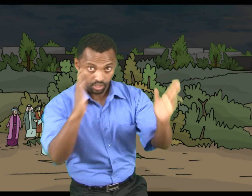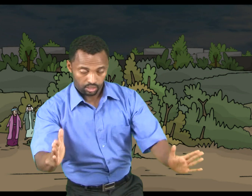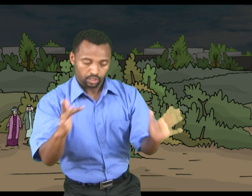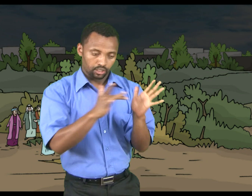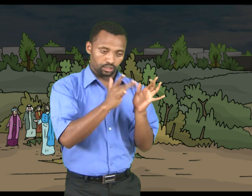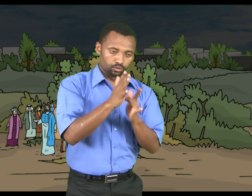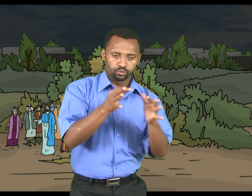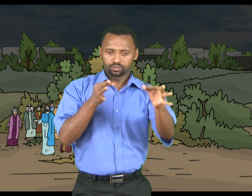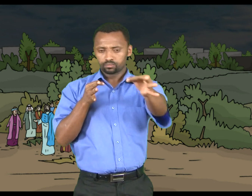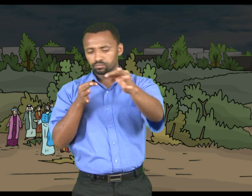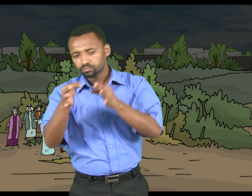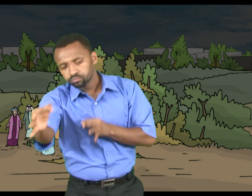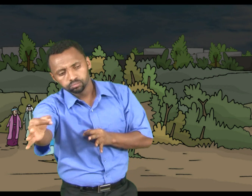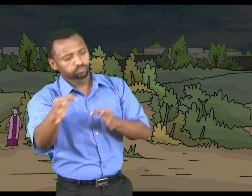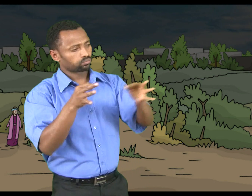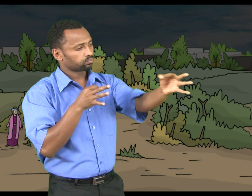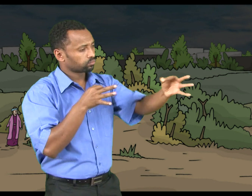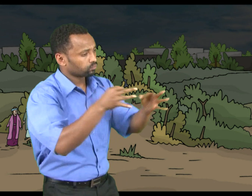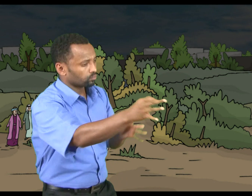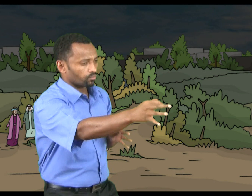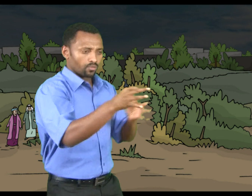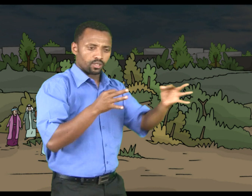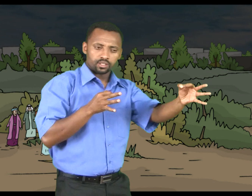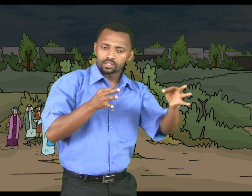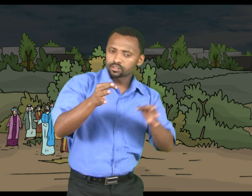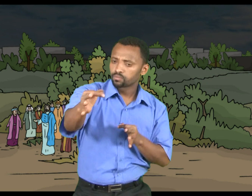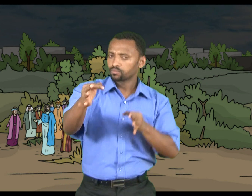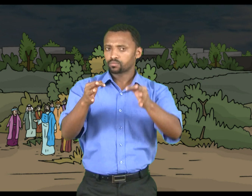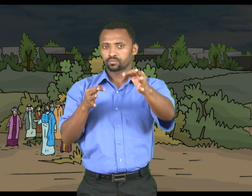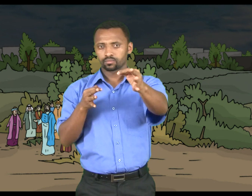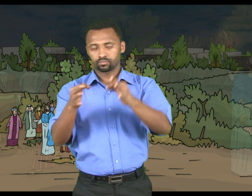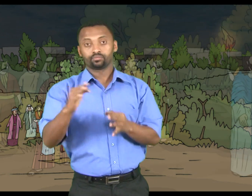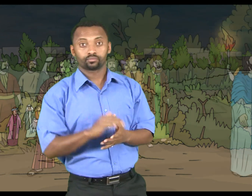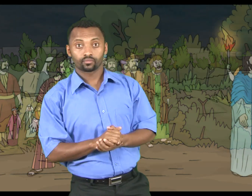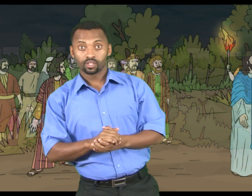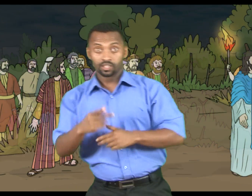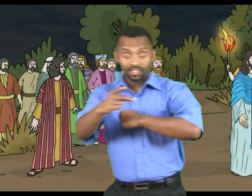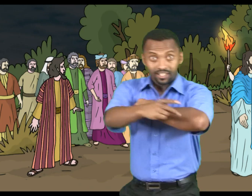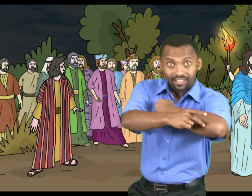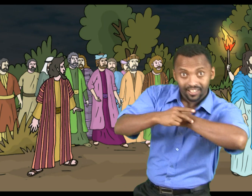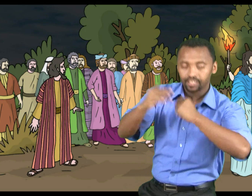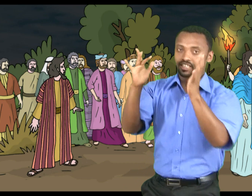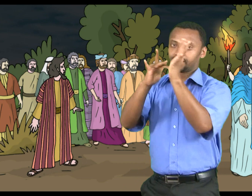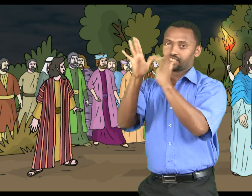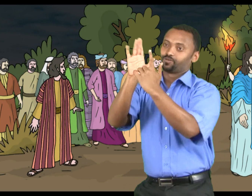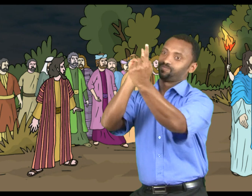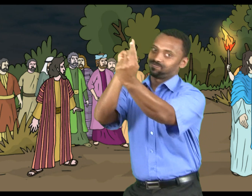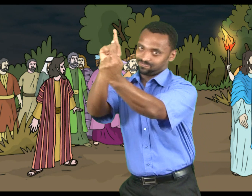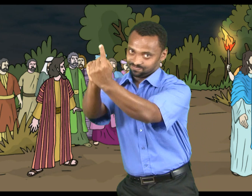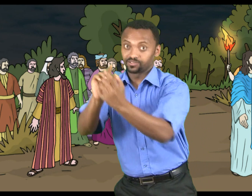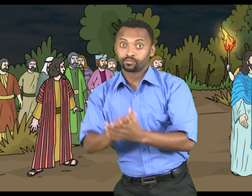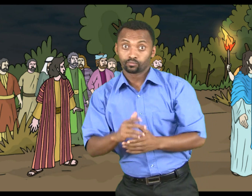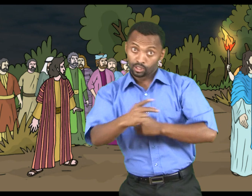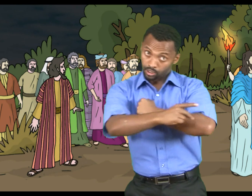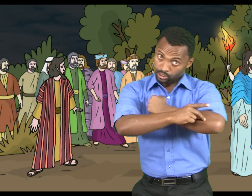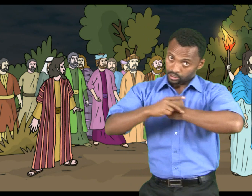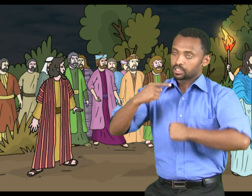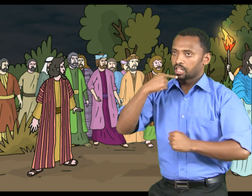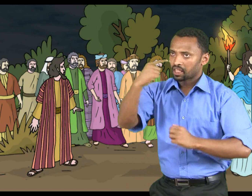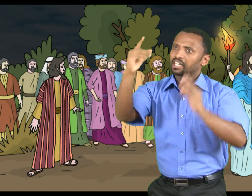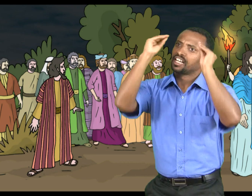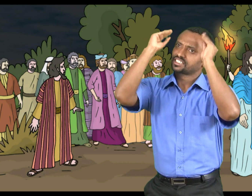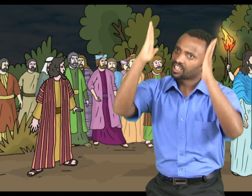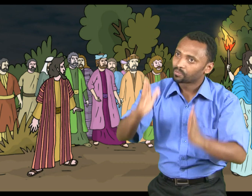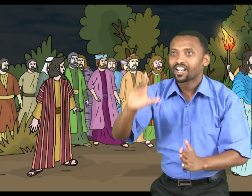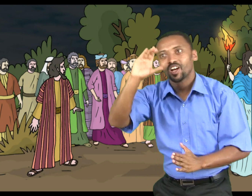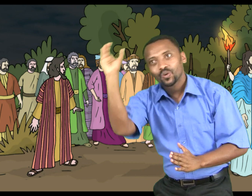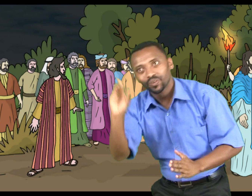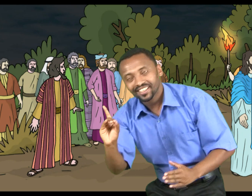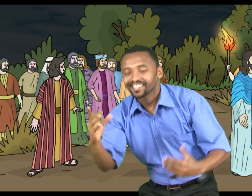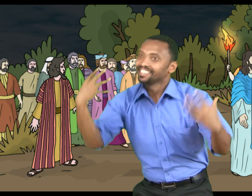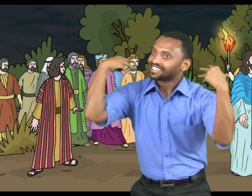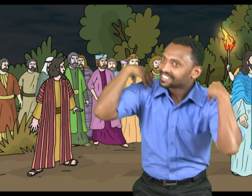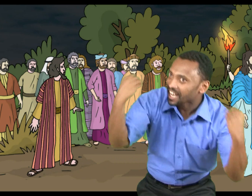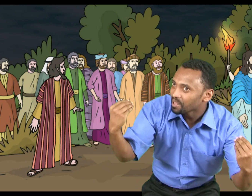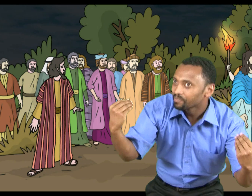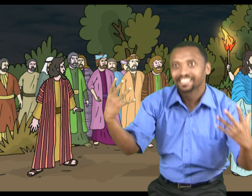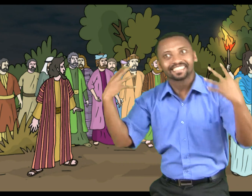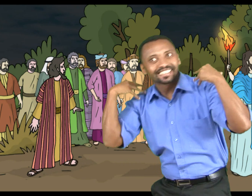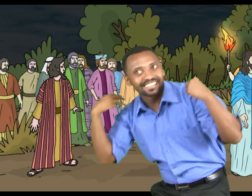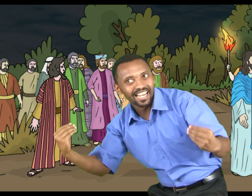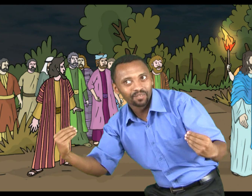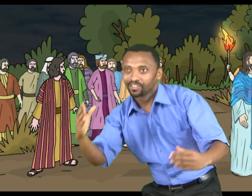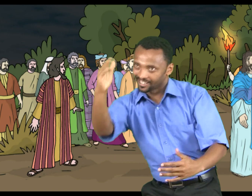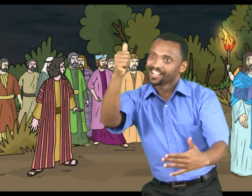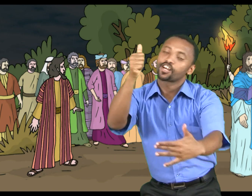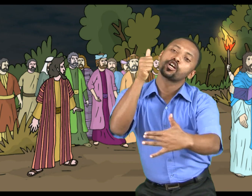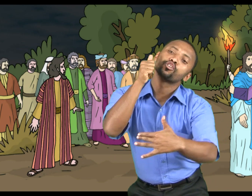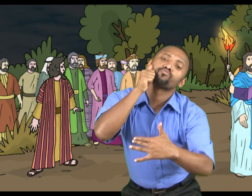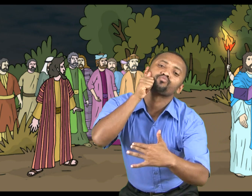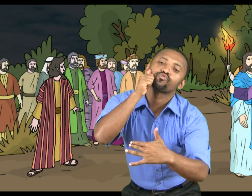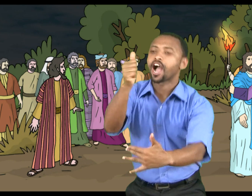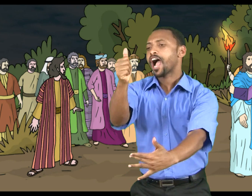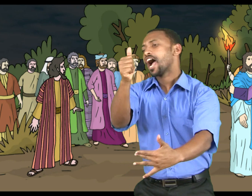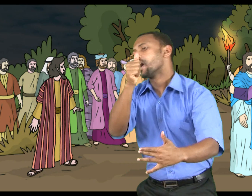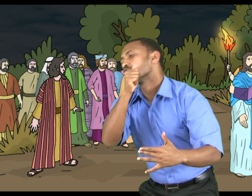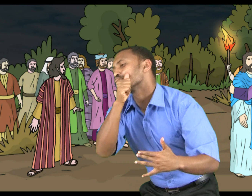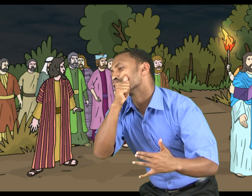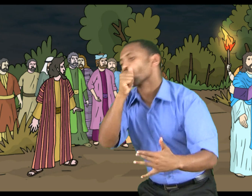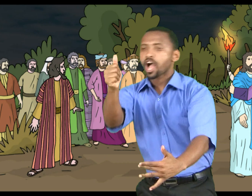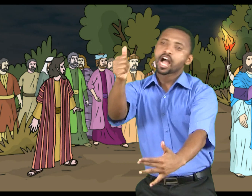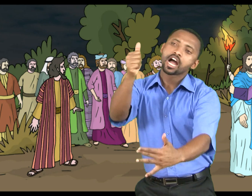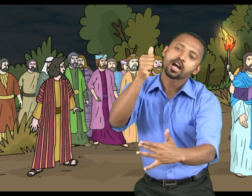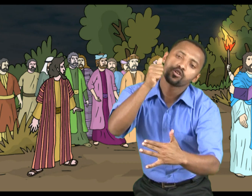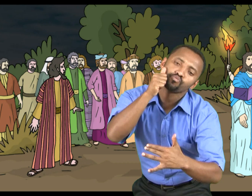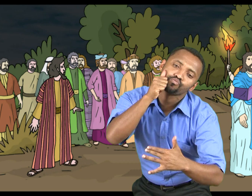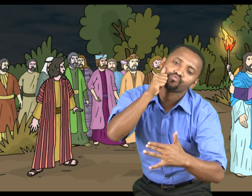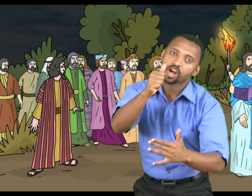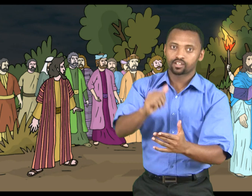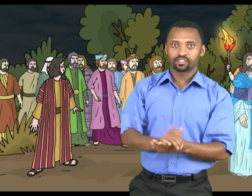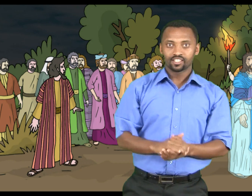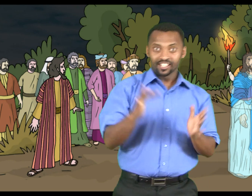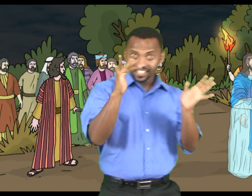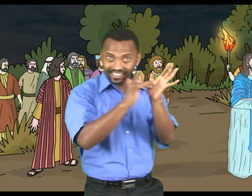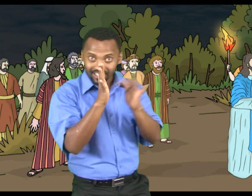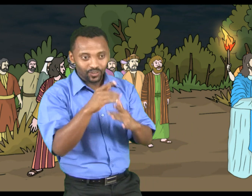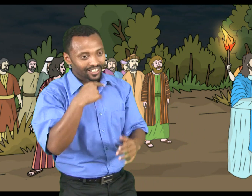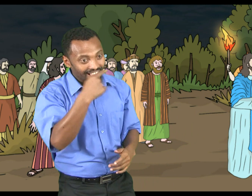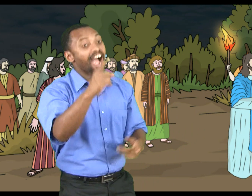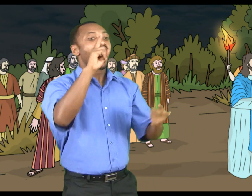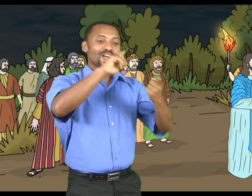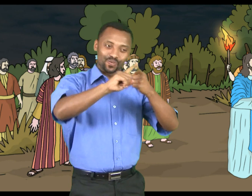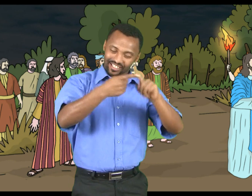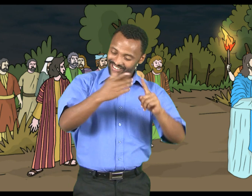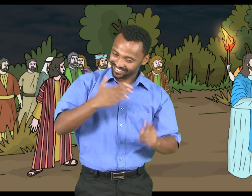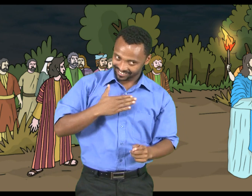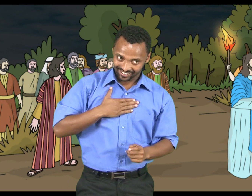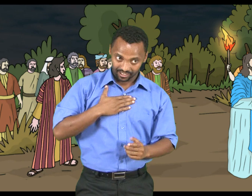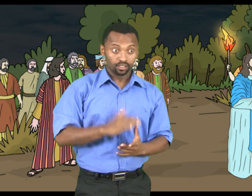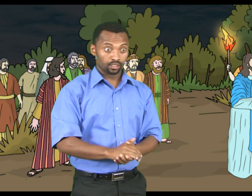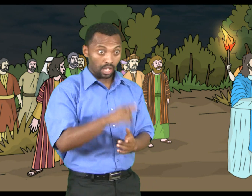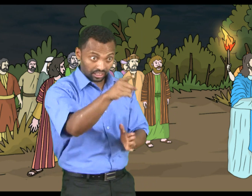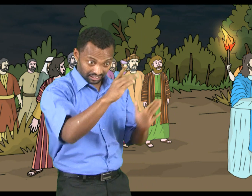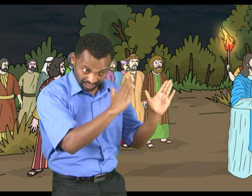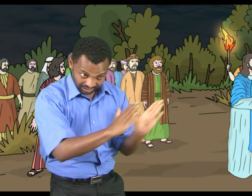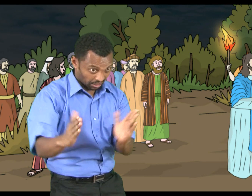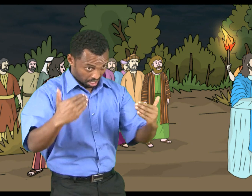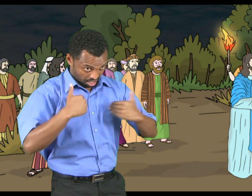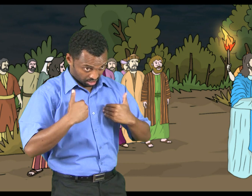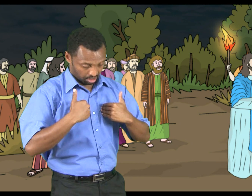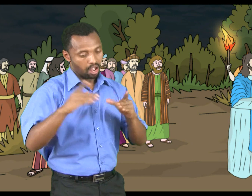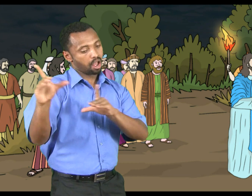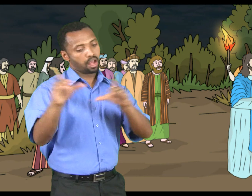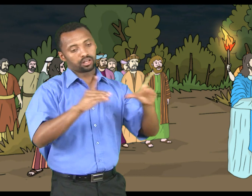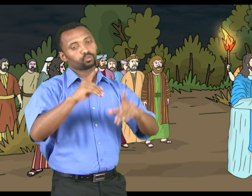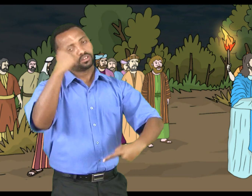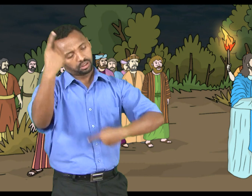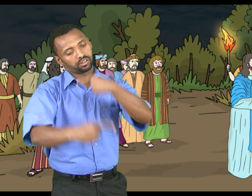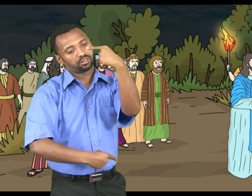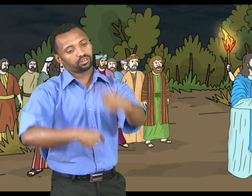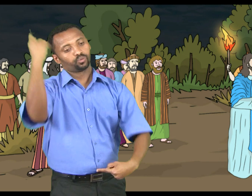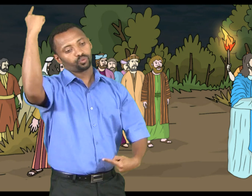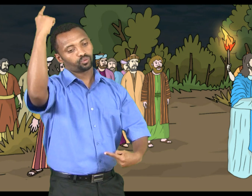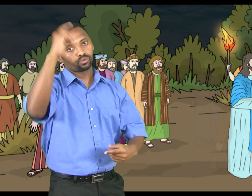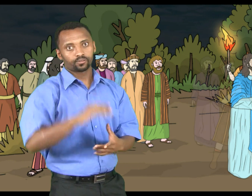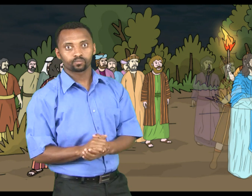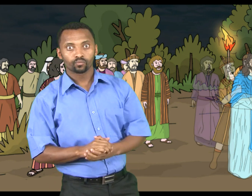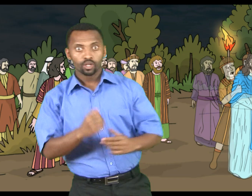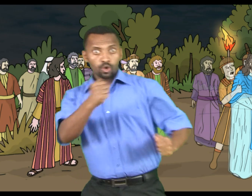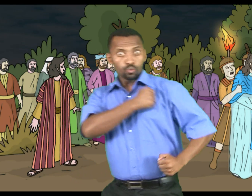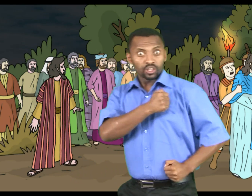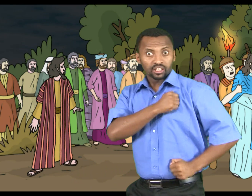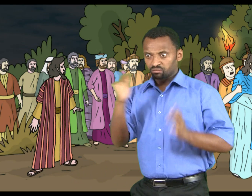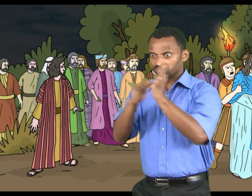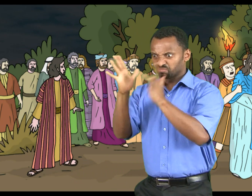Going directly to Jesus, he said, “Greetings, Rabbi!” and kissed Him. “Friend,” Jesus replied, “do what you came for.”